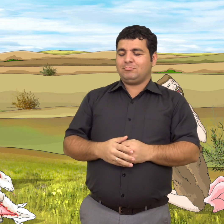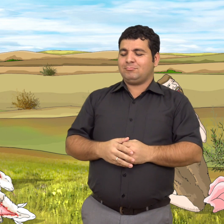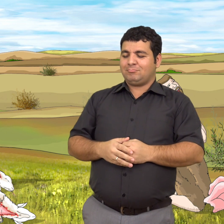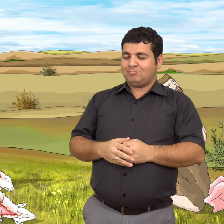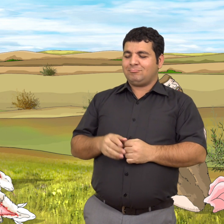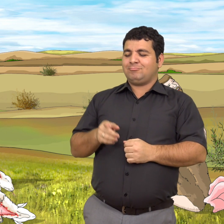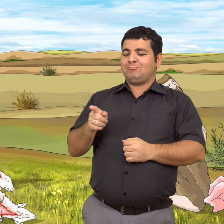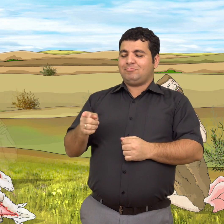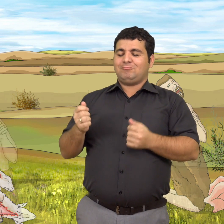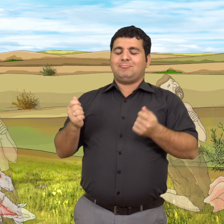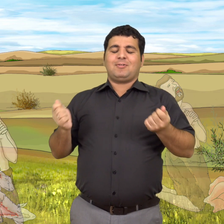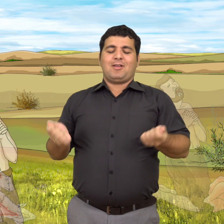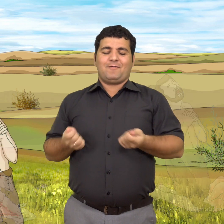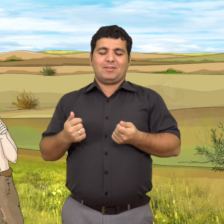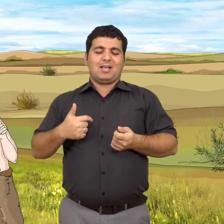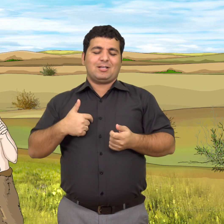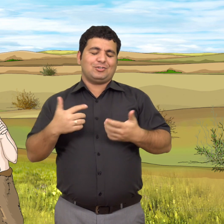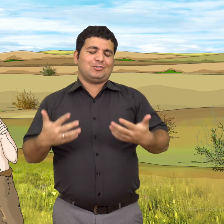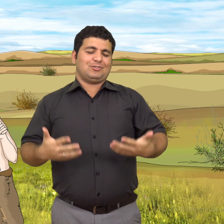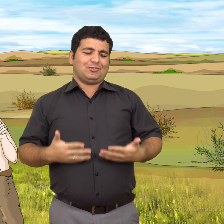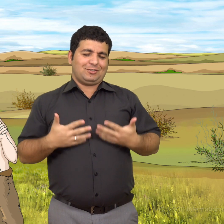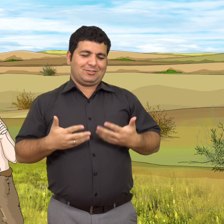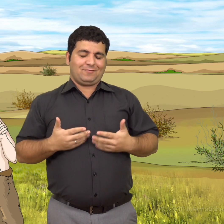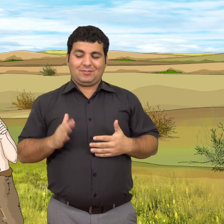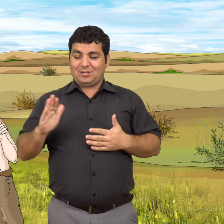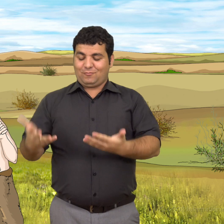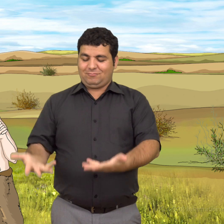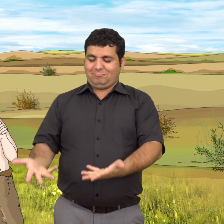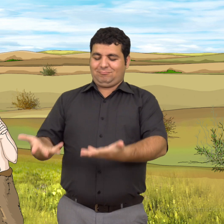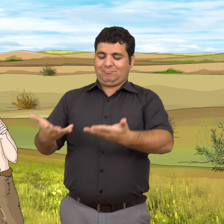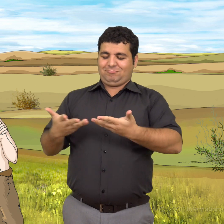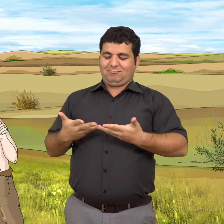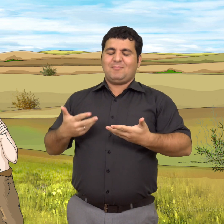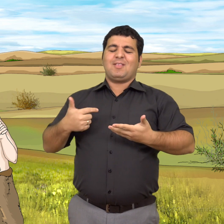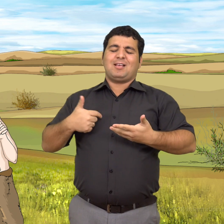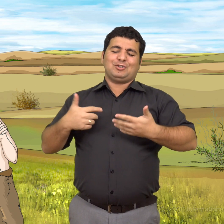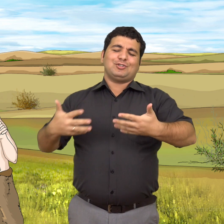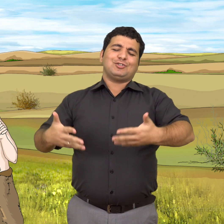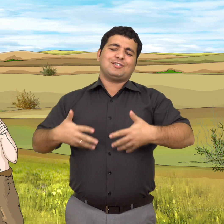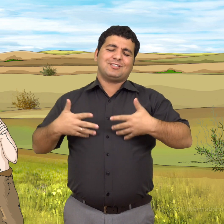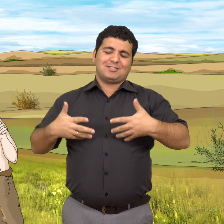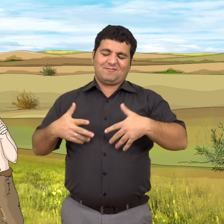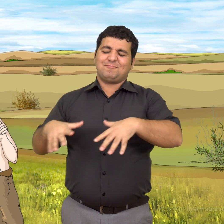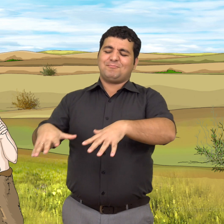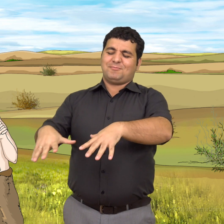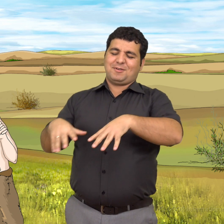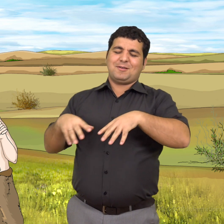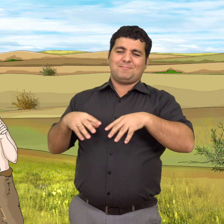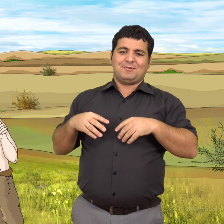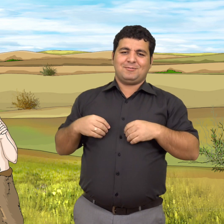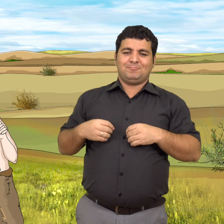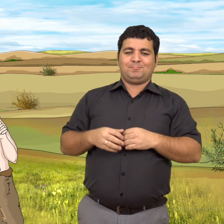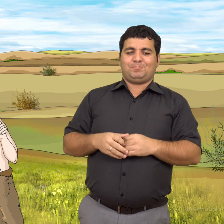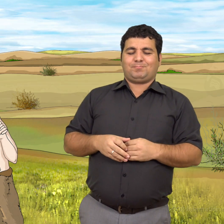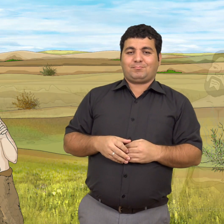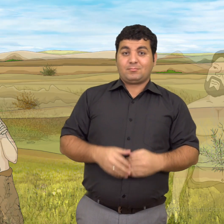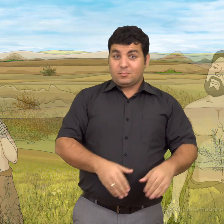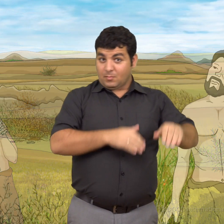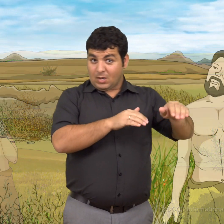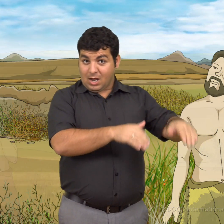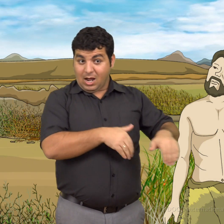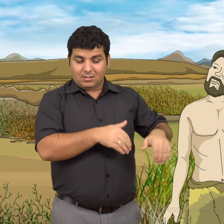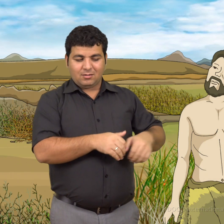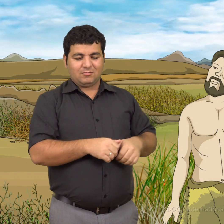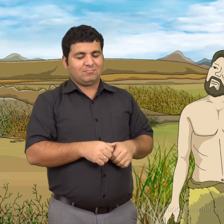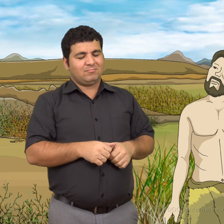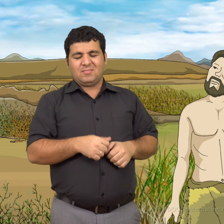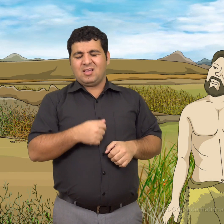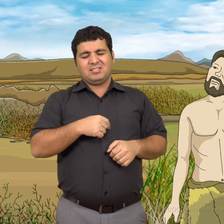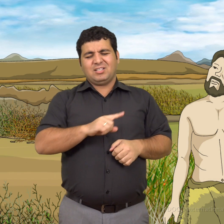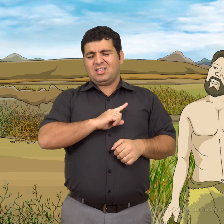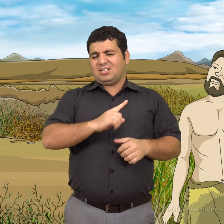And the LORD looked with favor on Abel and his offering, but He had no regard for Cain and his offering.